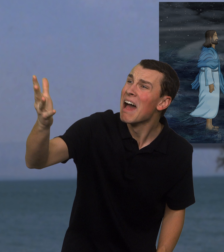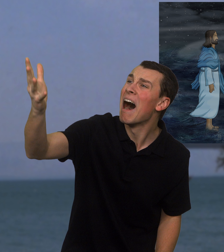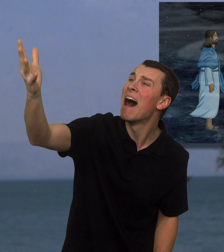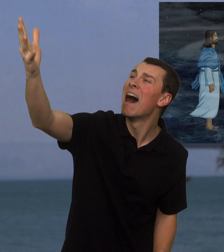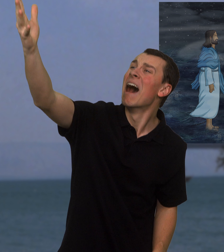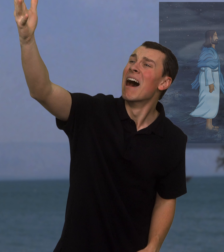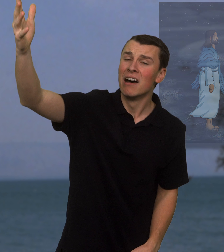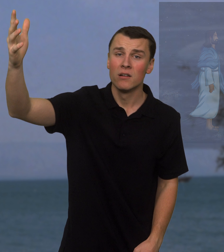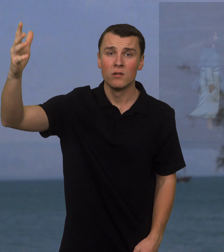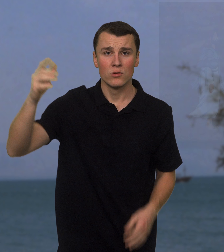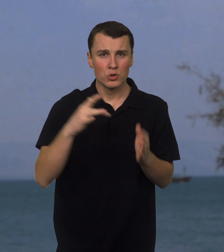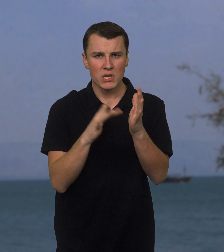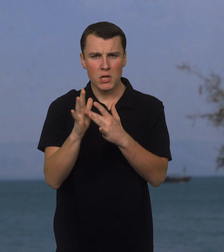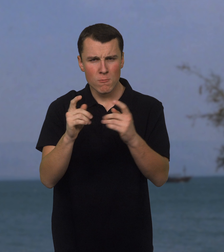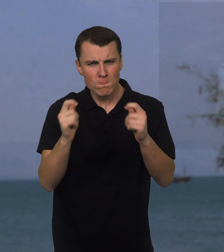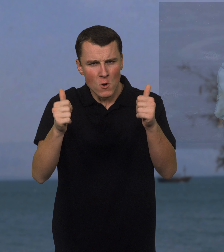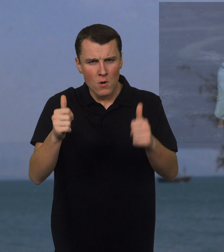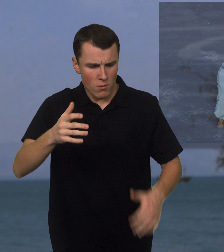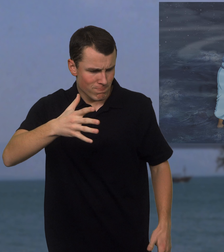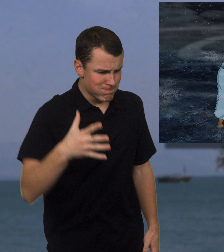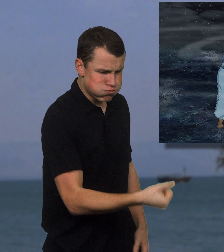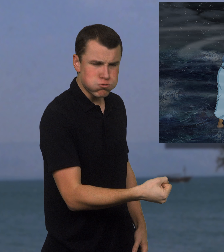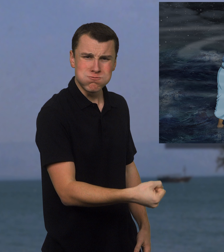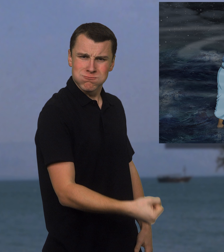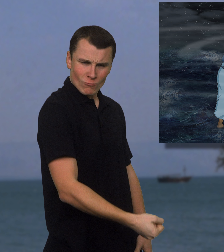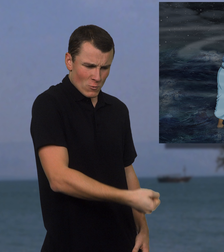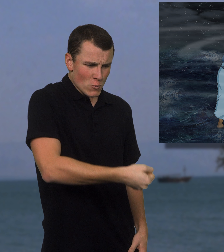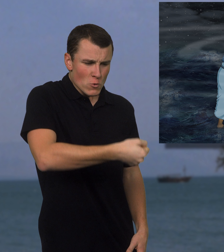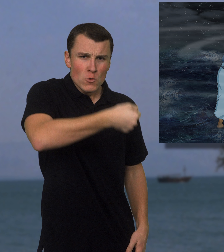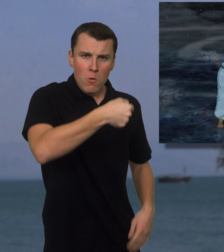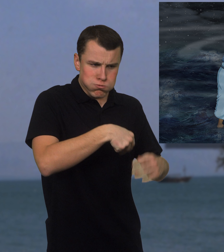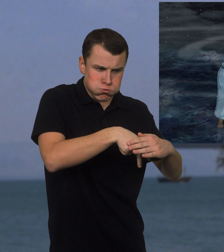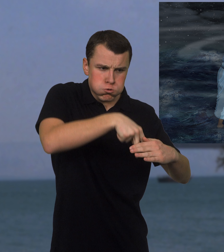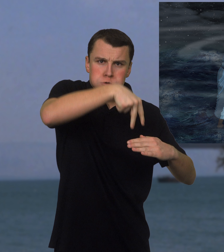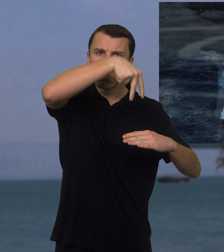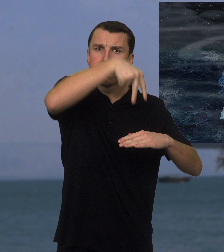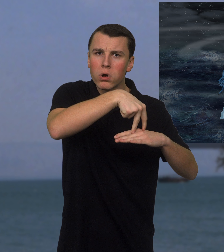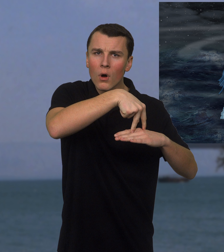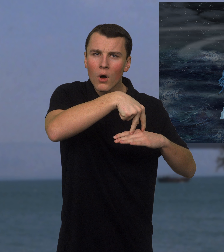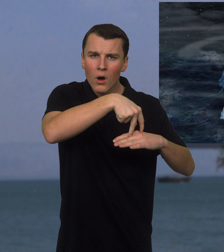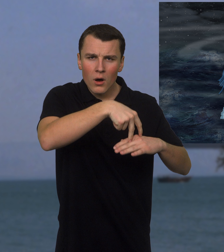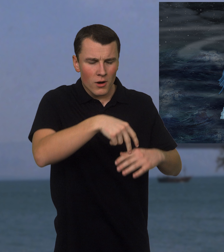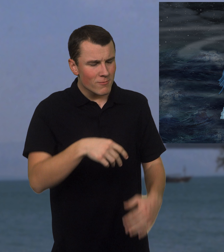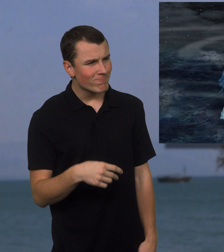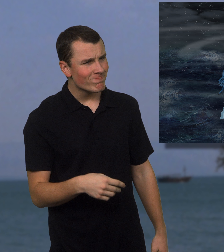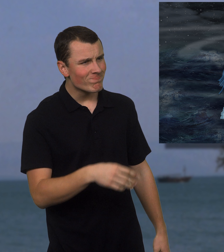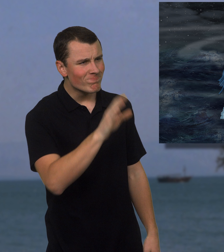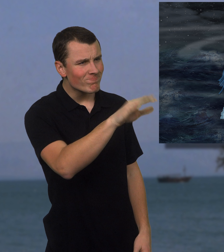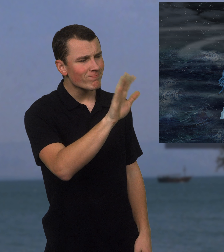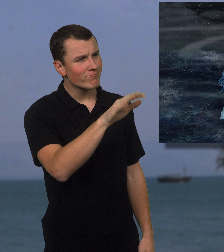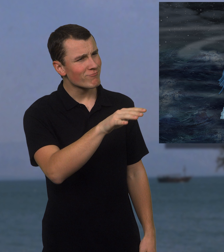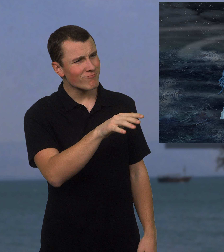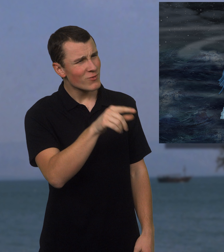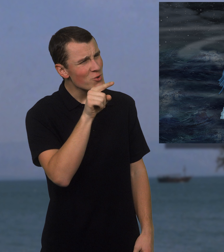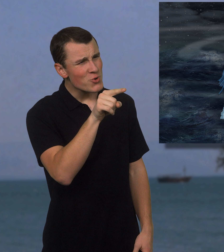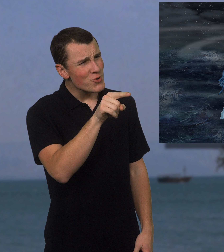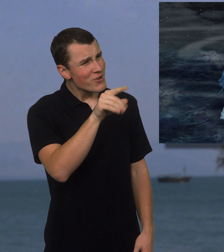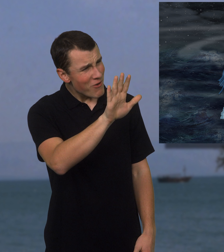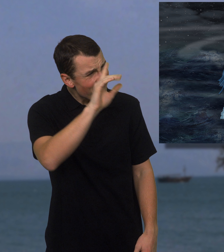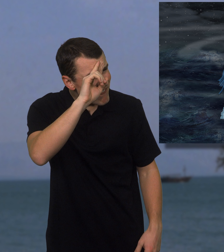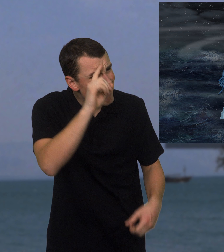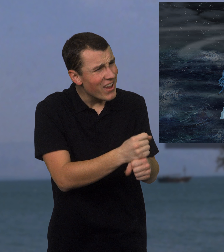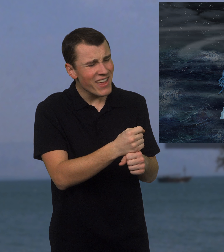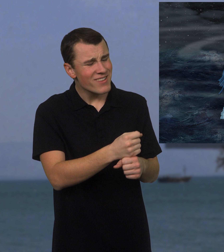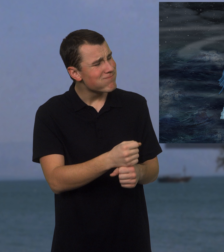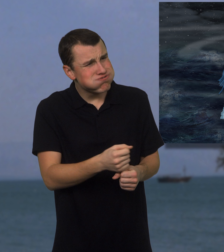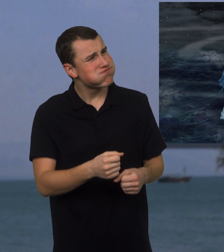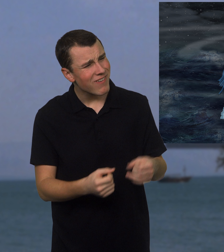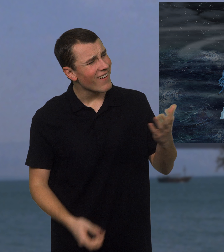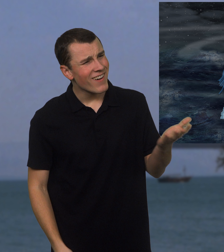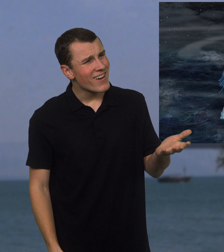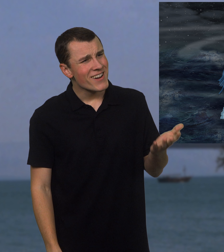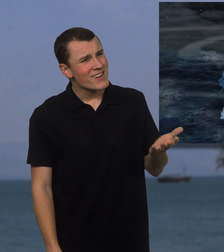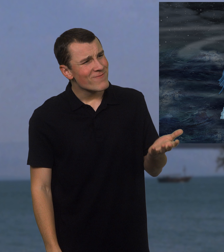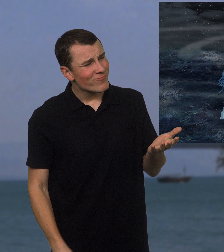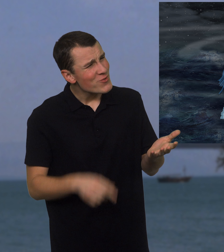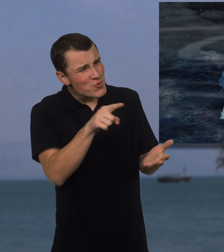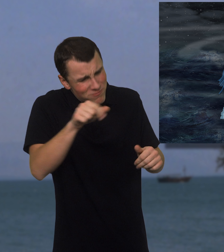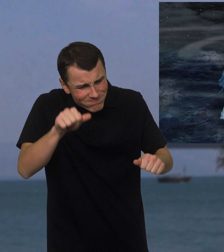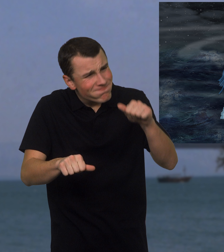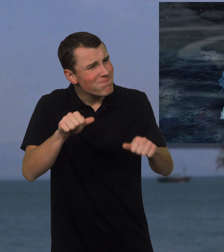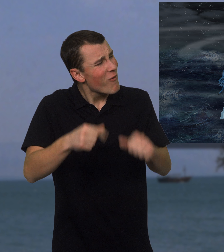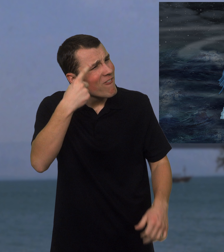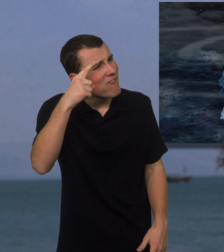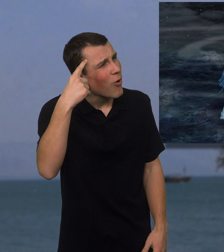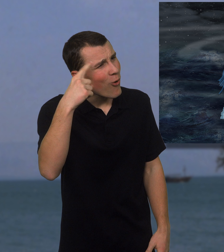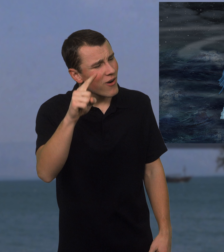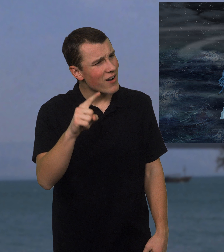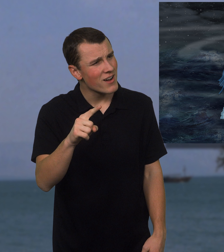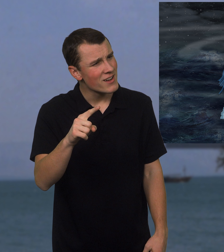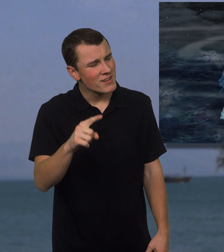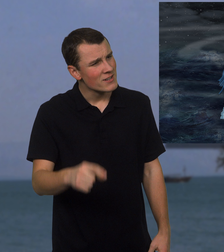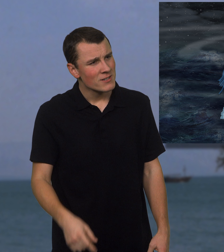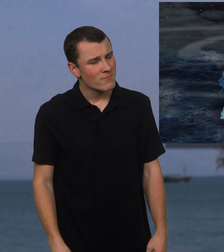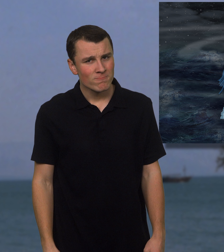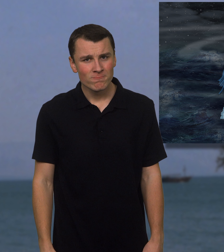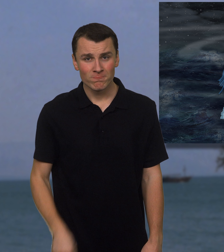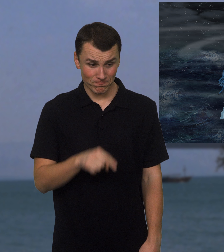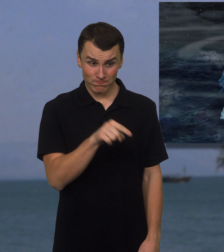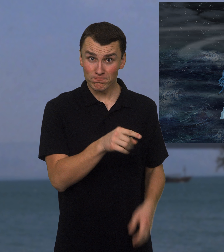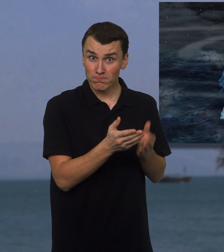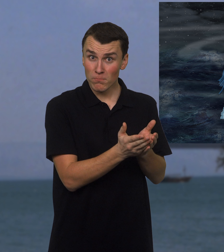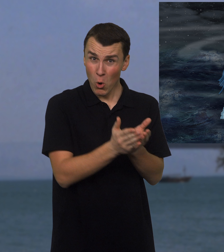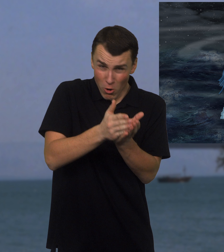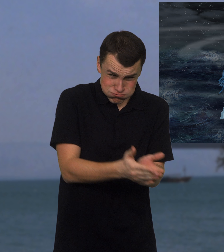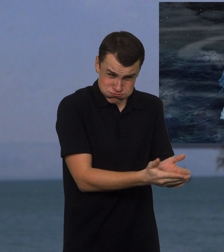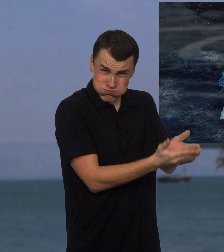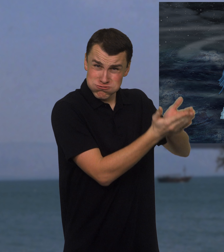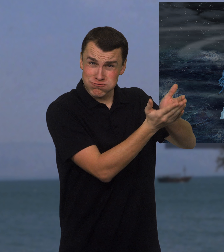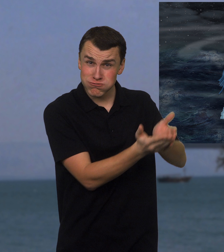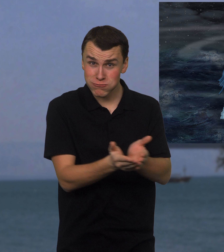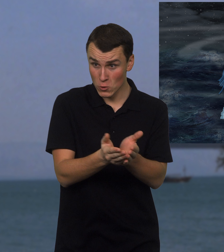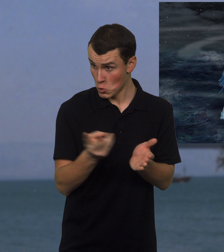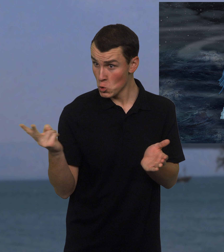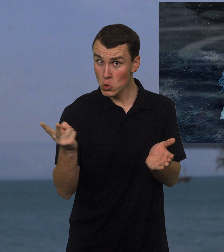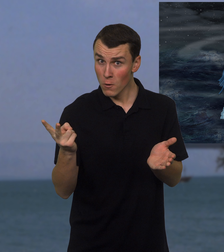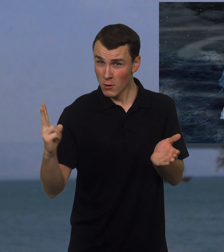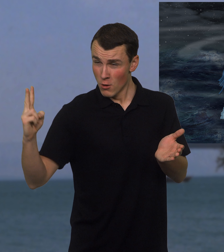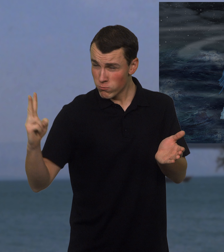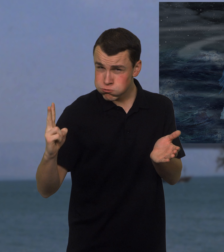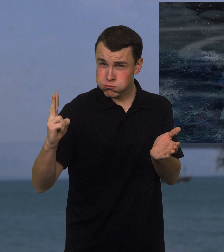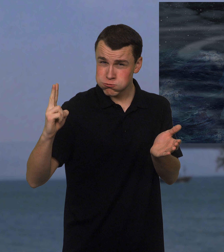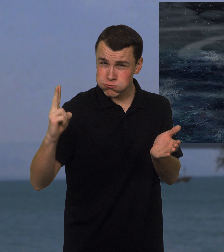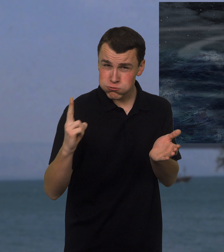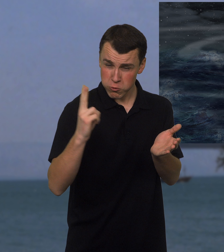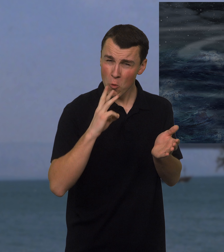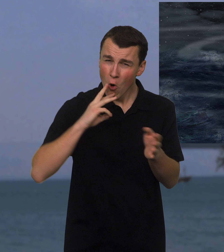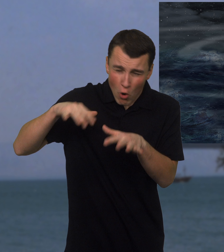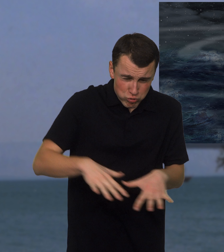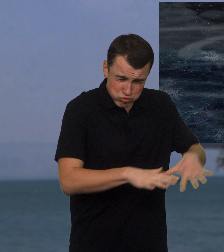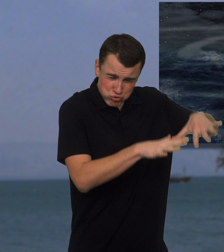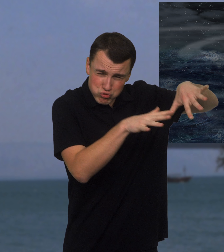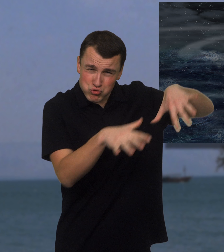Immediately Jesus reached out His hand and took hold of Peter. “You of little faith,” He said, “why did you doubt?”